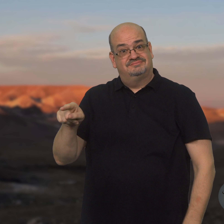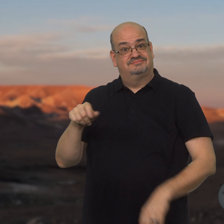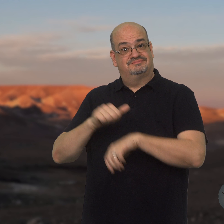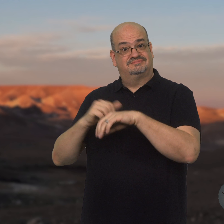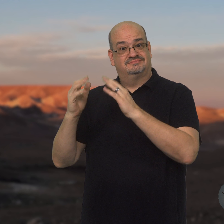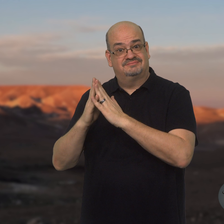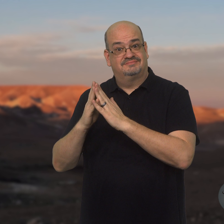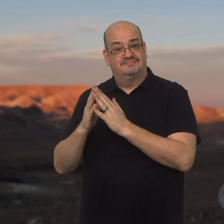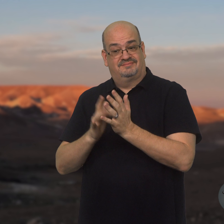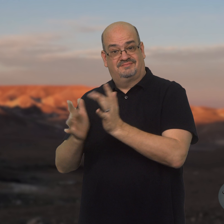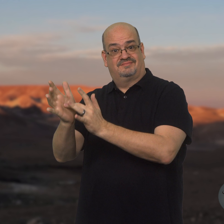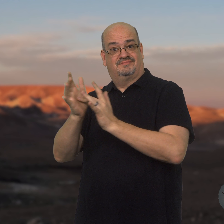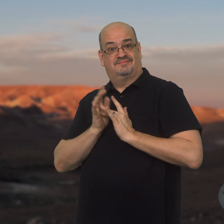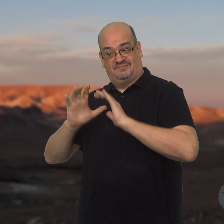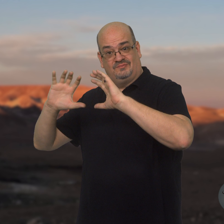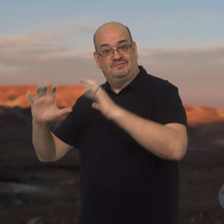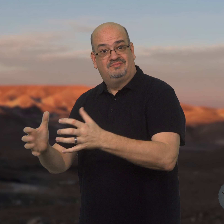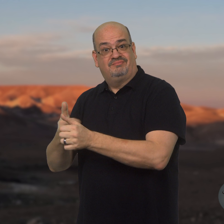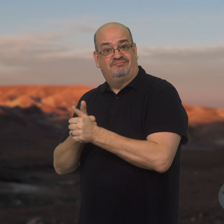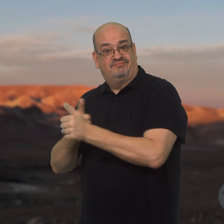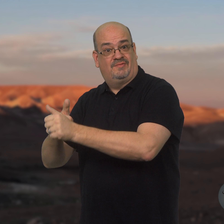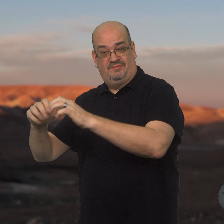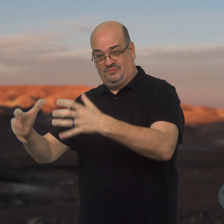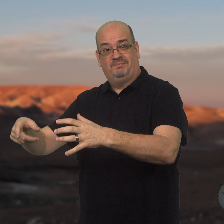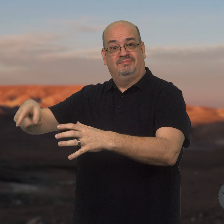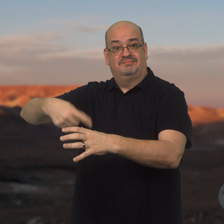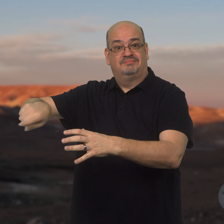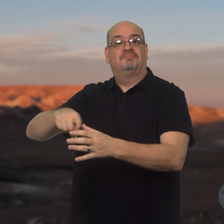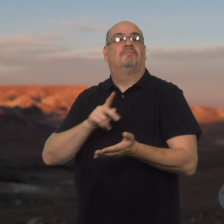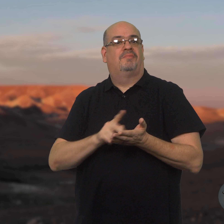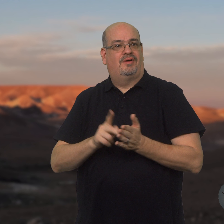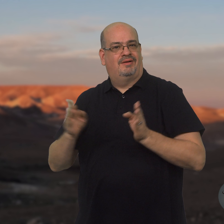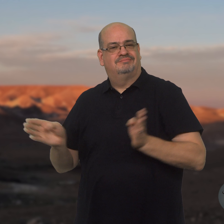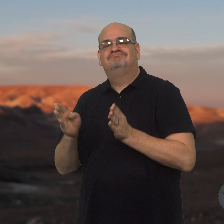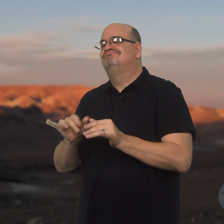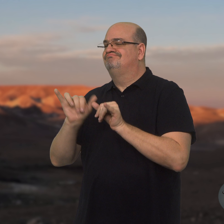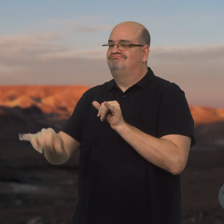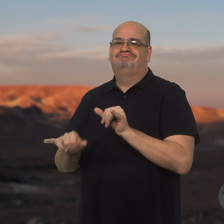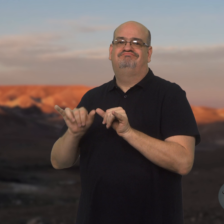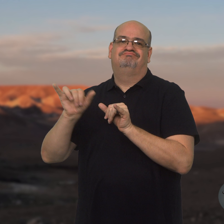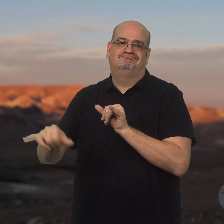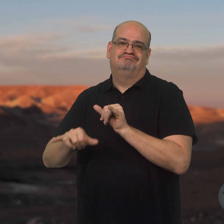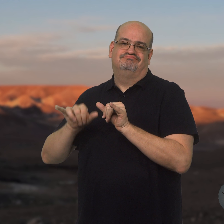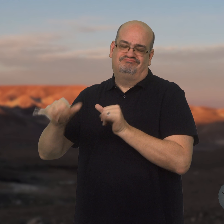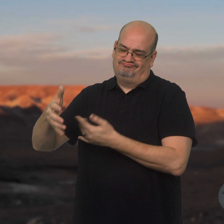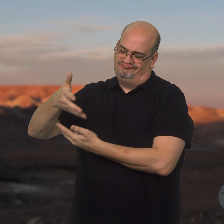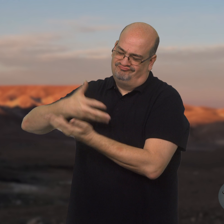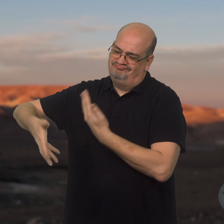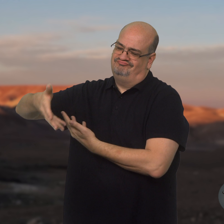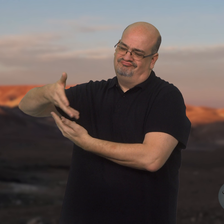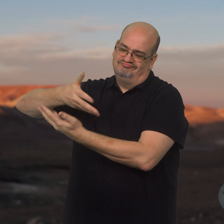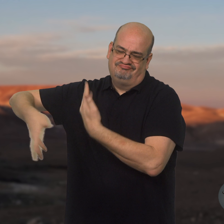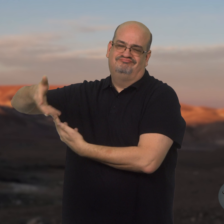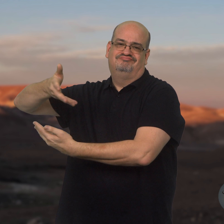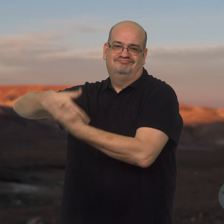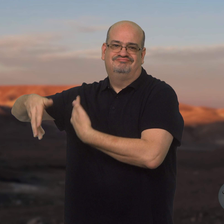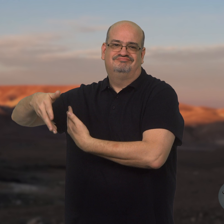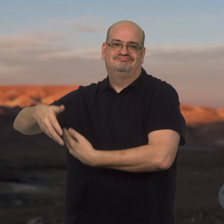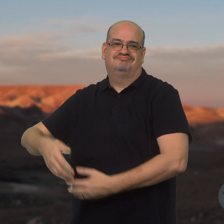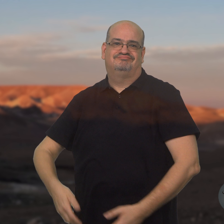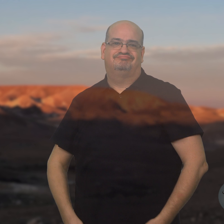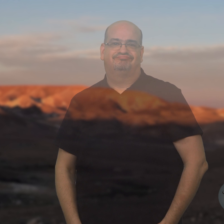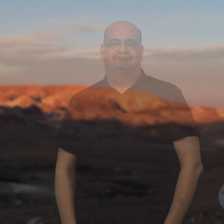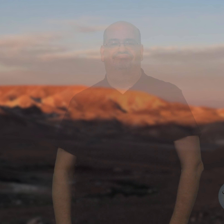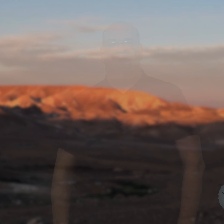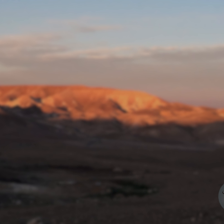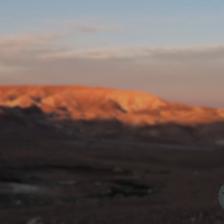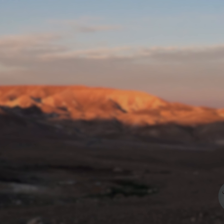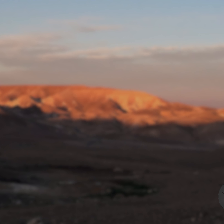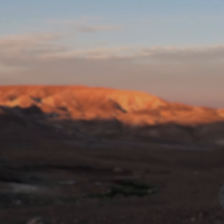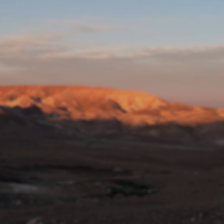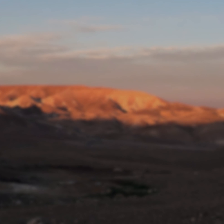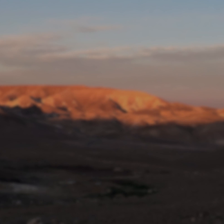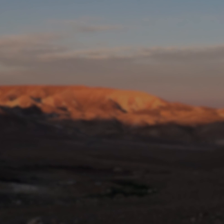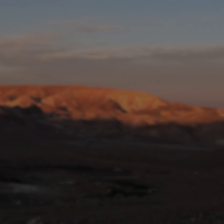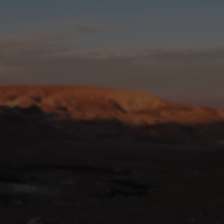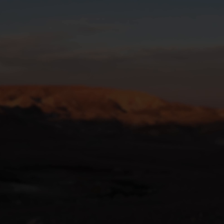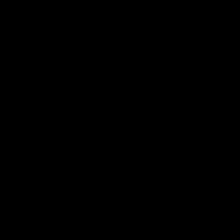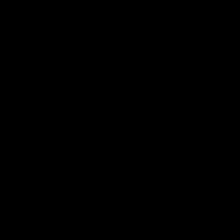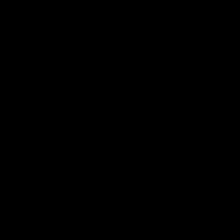And they spent a long time there with the disciples.